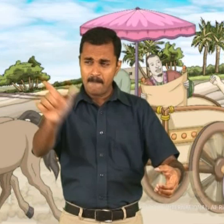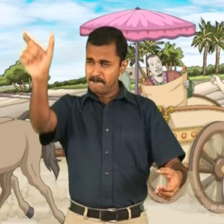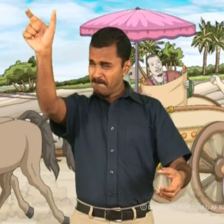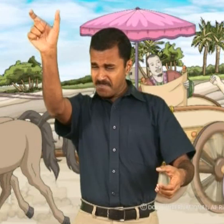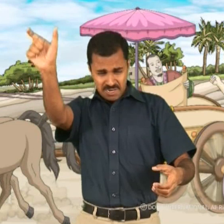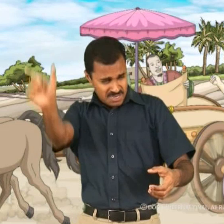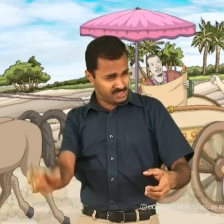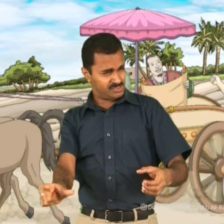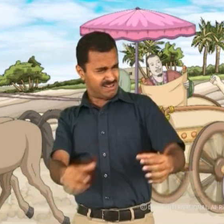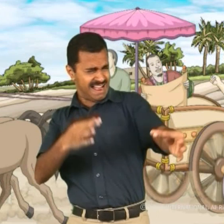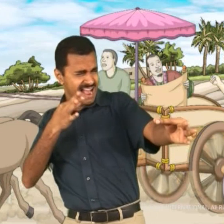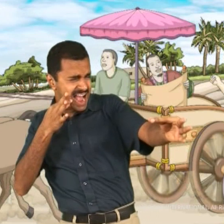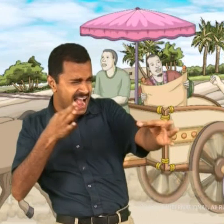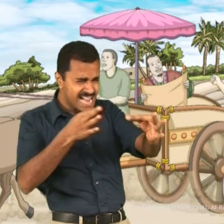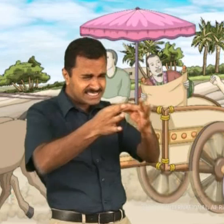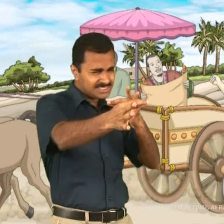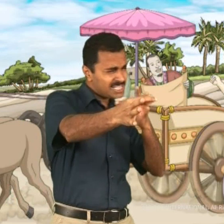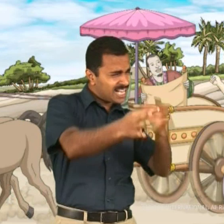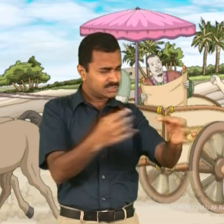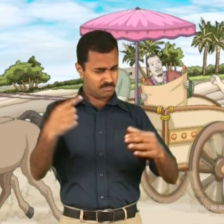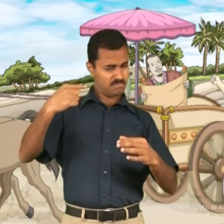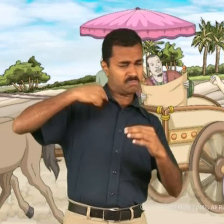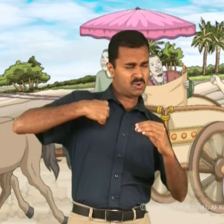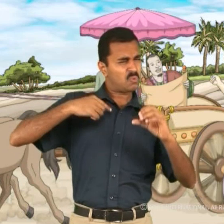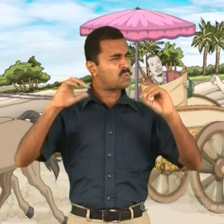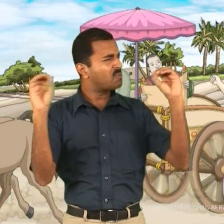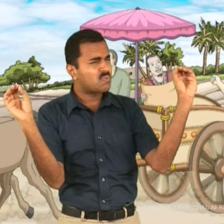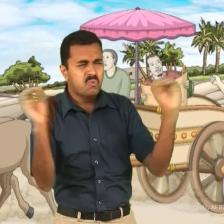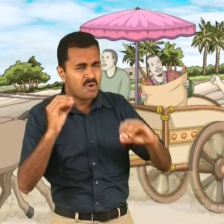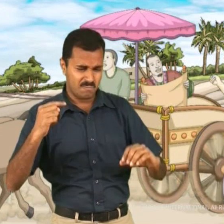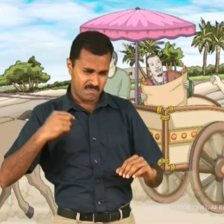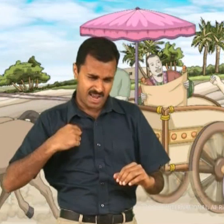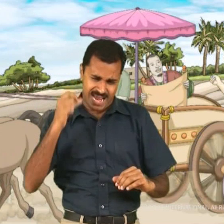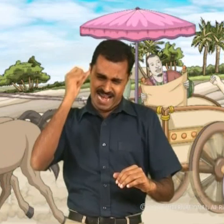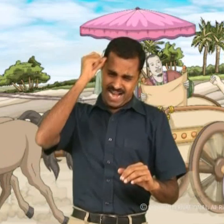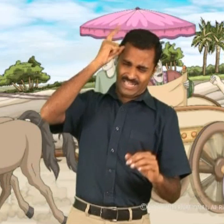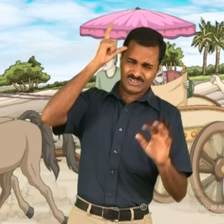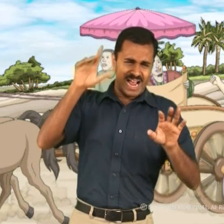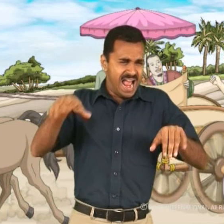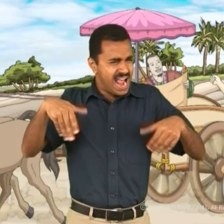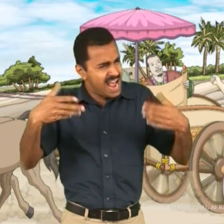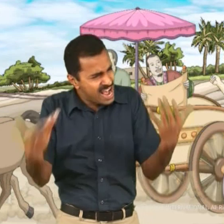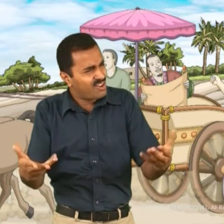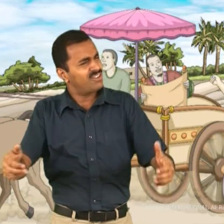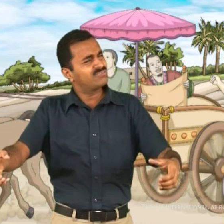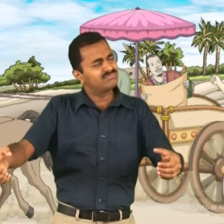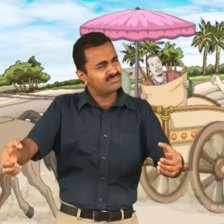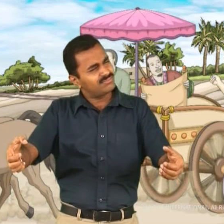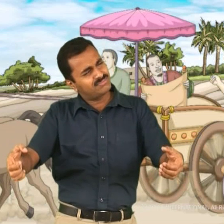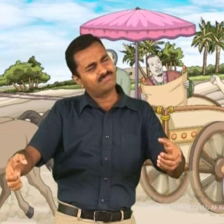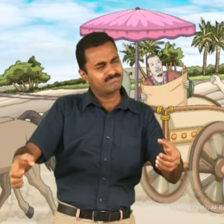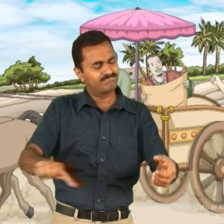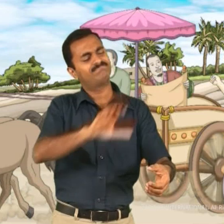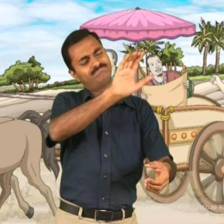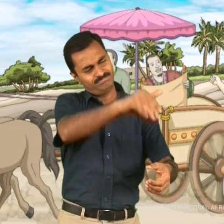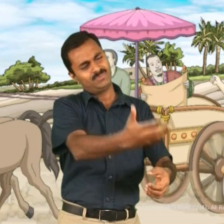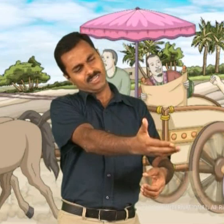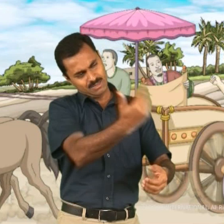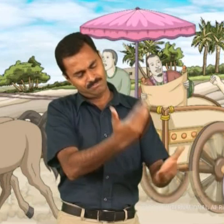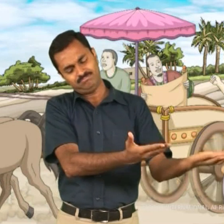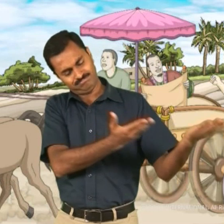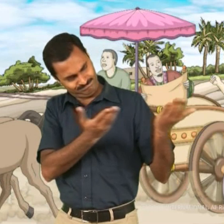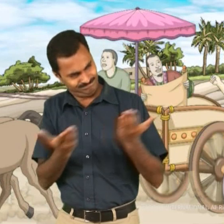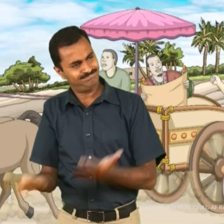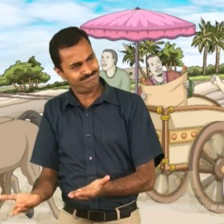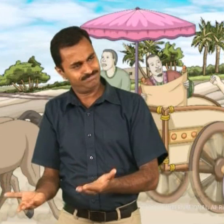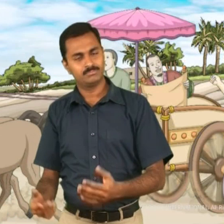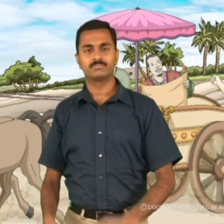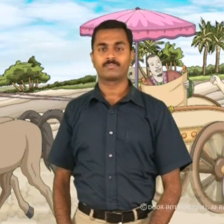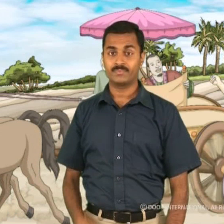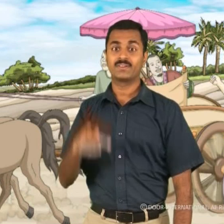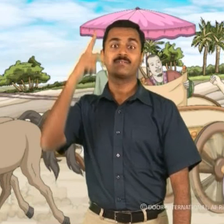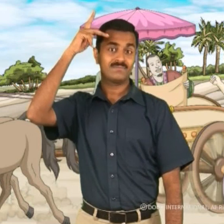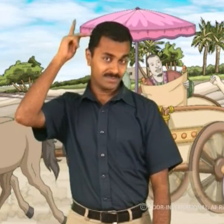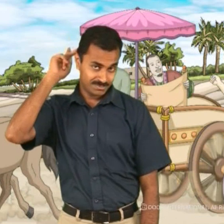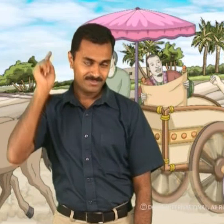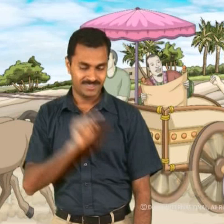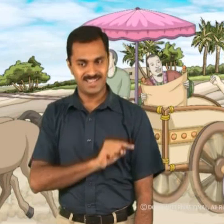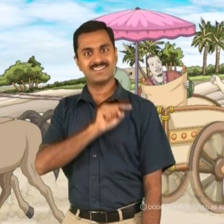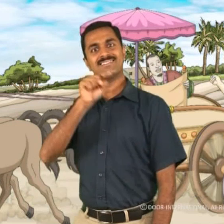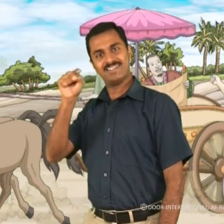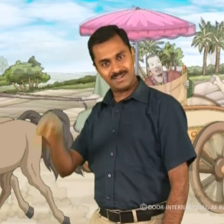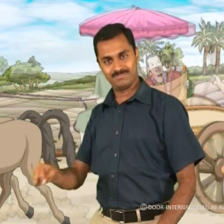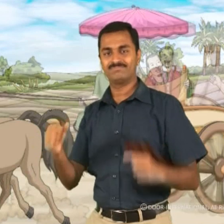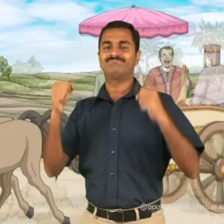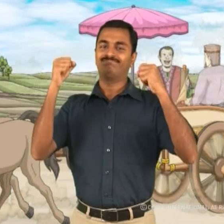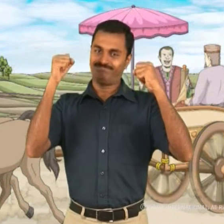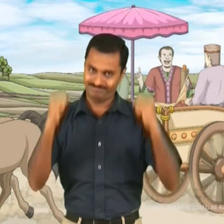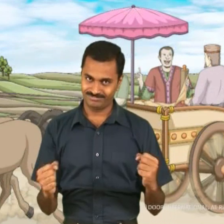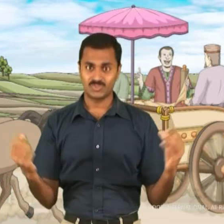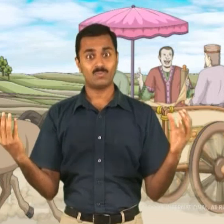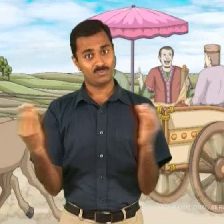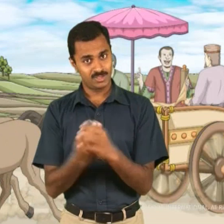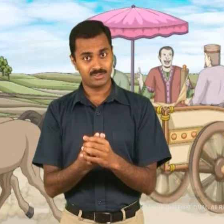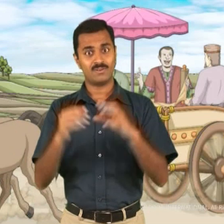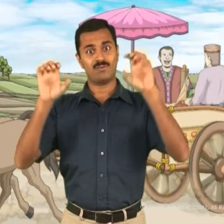“How can I,” he said, “unless someone guides me?”